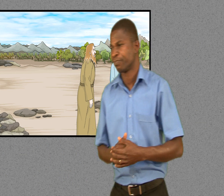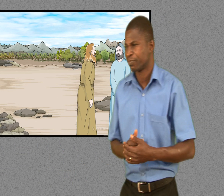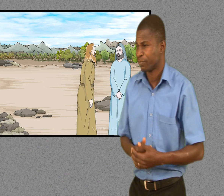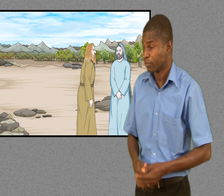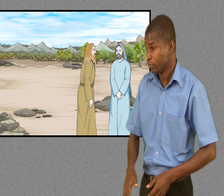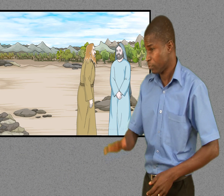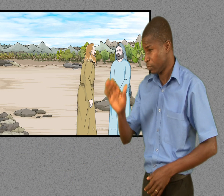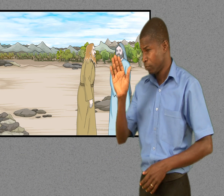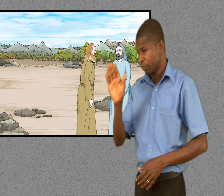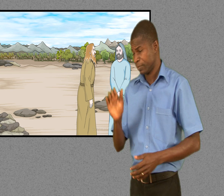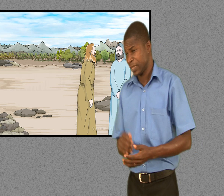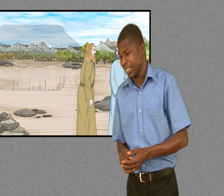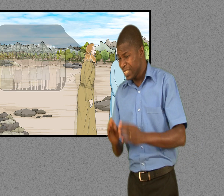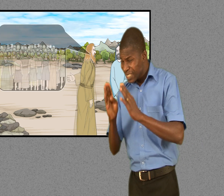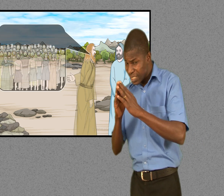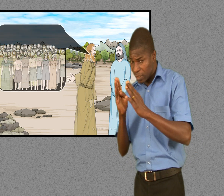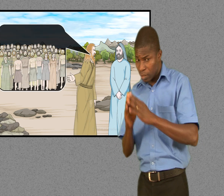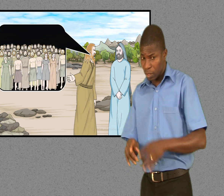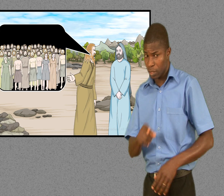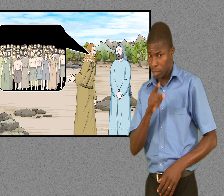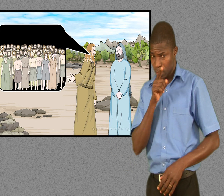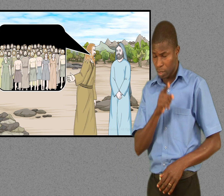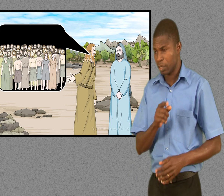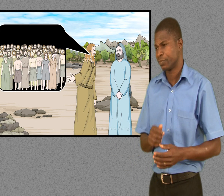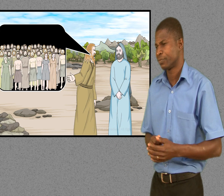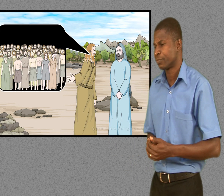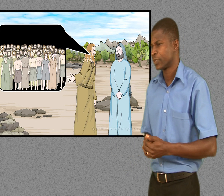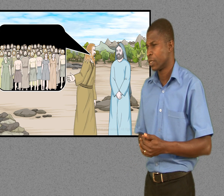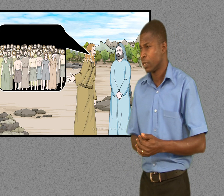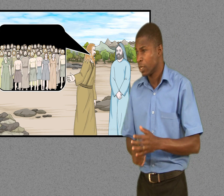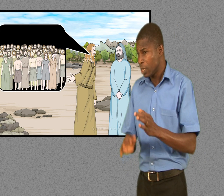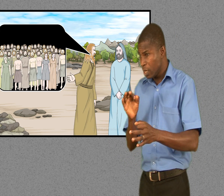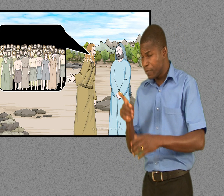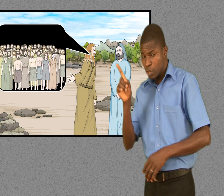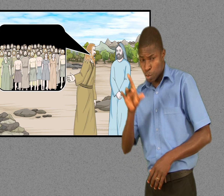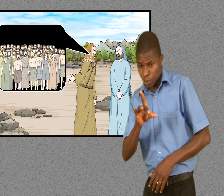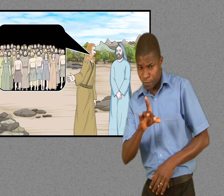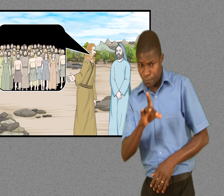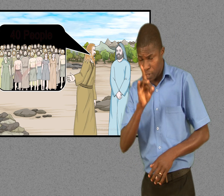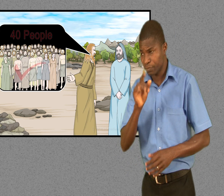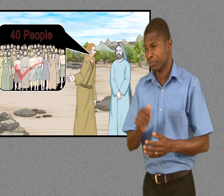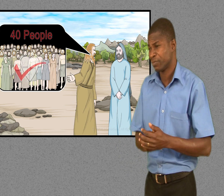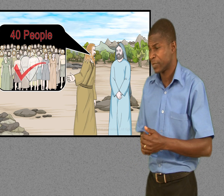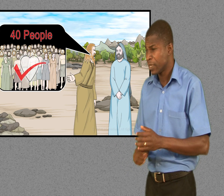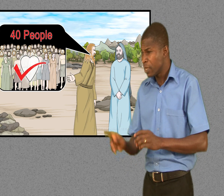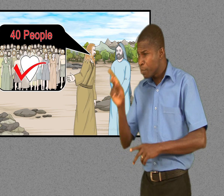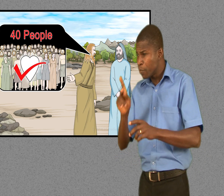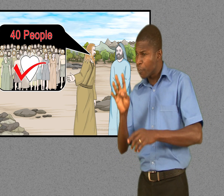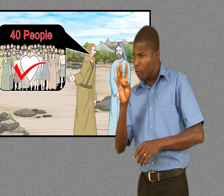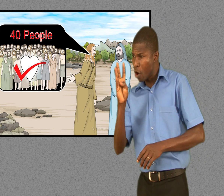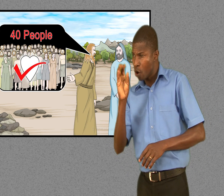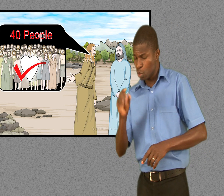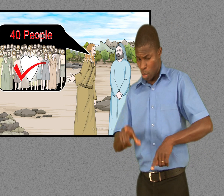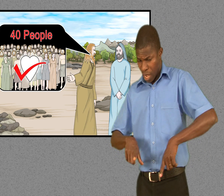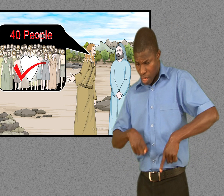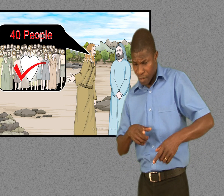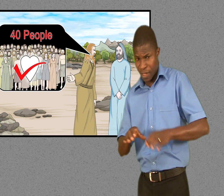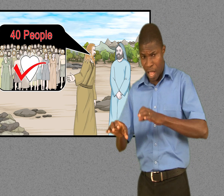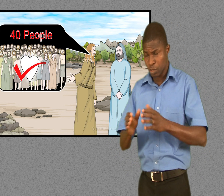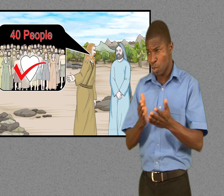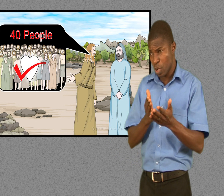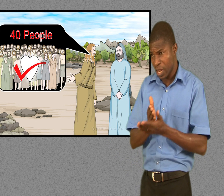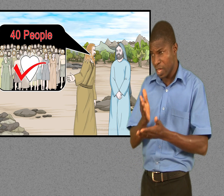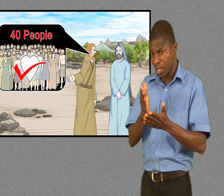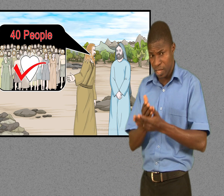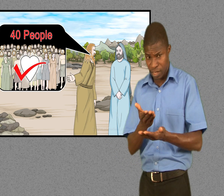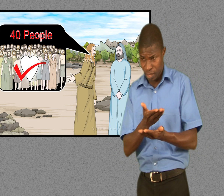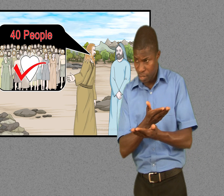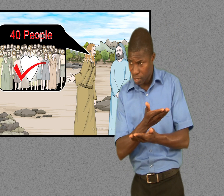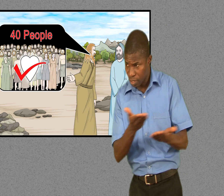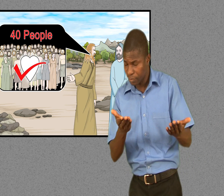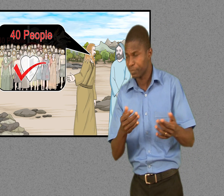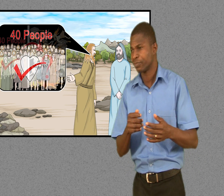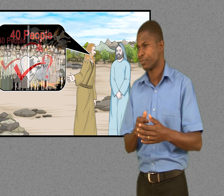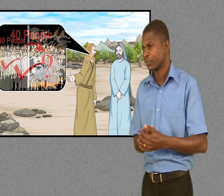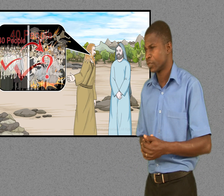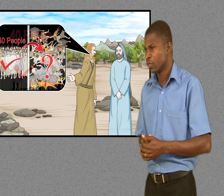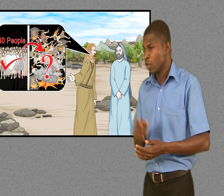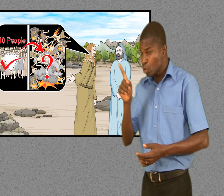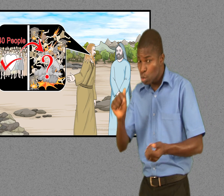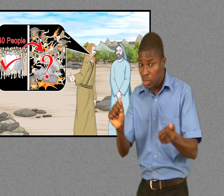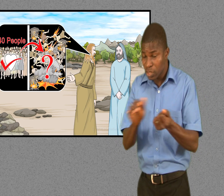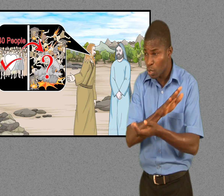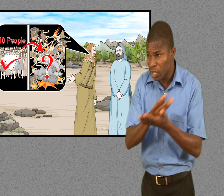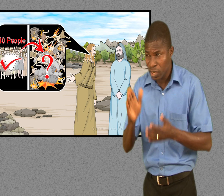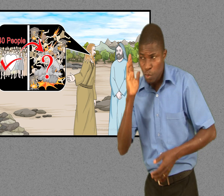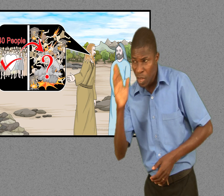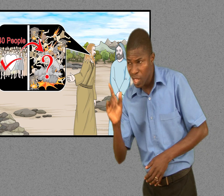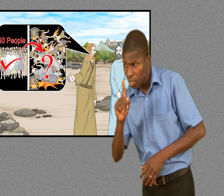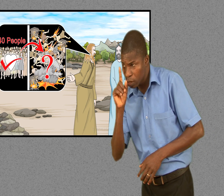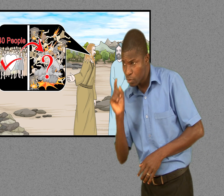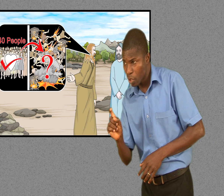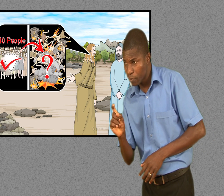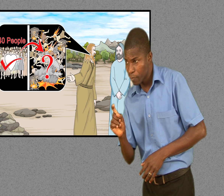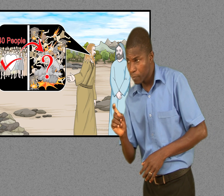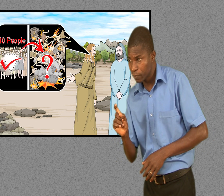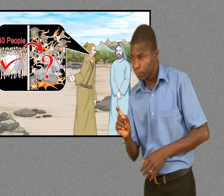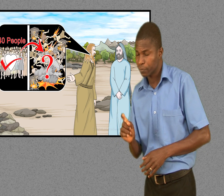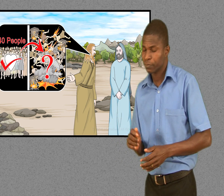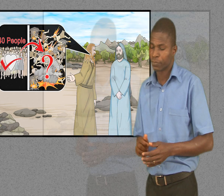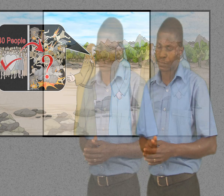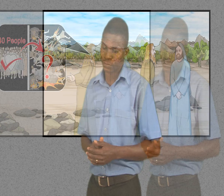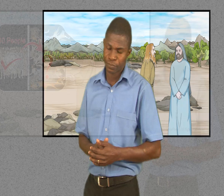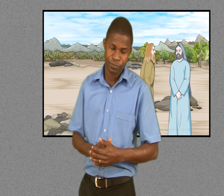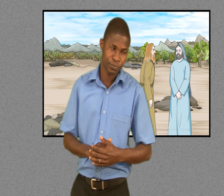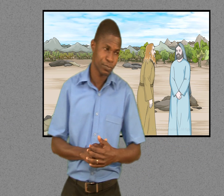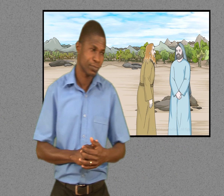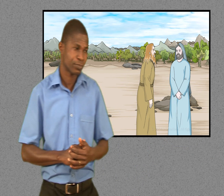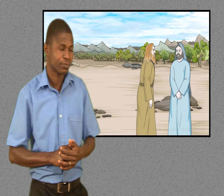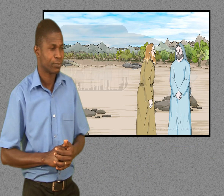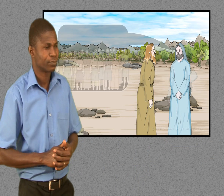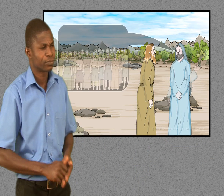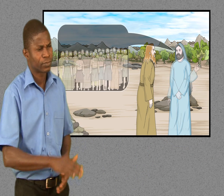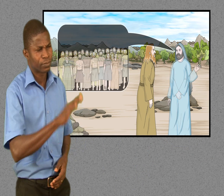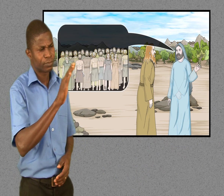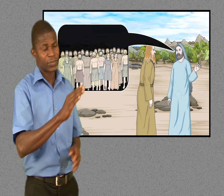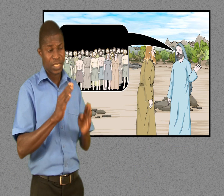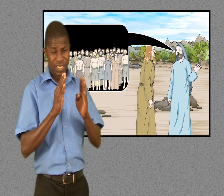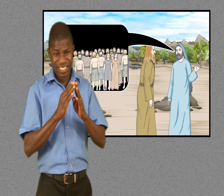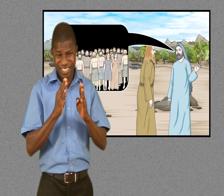Once again Abraham spoke to the LORD, “Suppose forty are found there?”